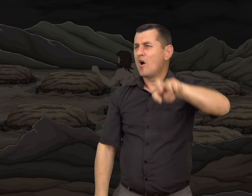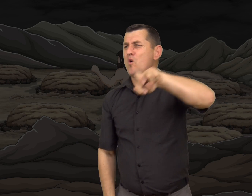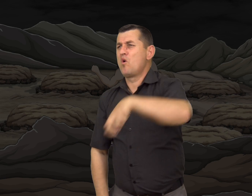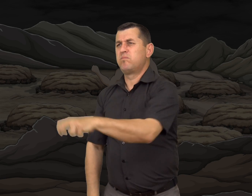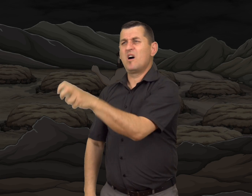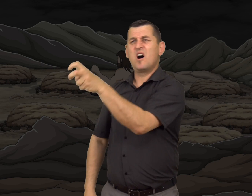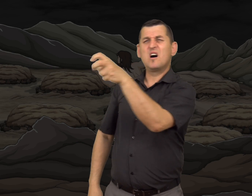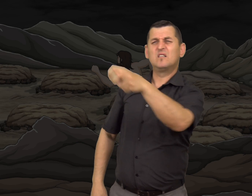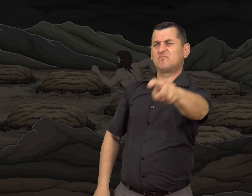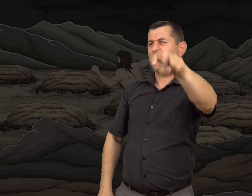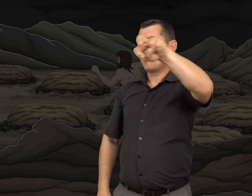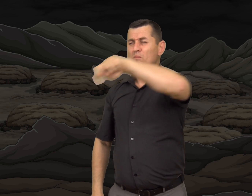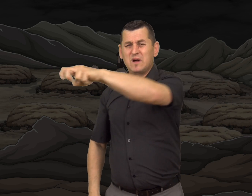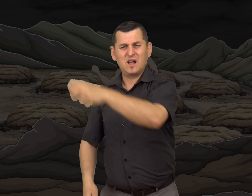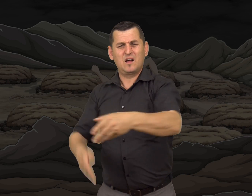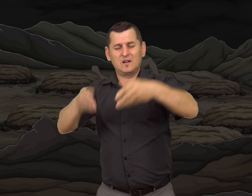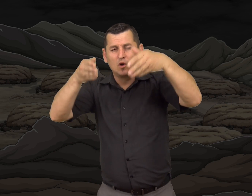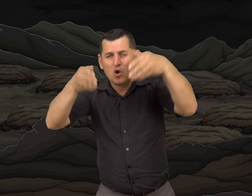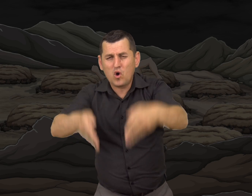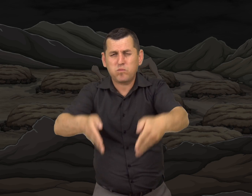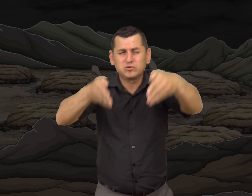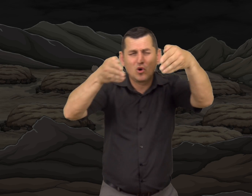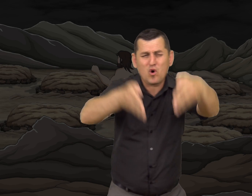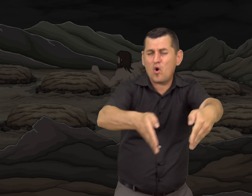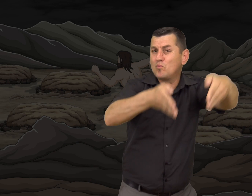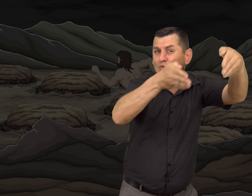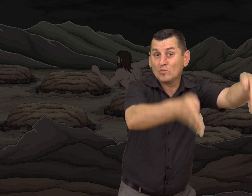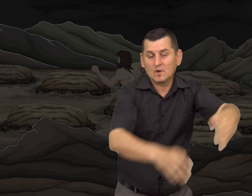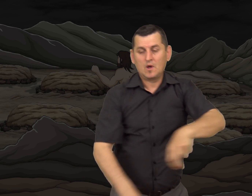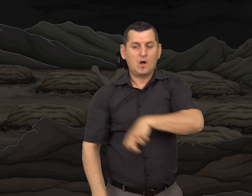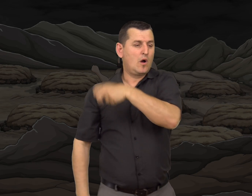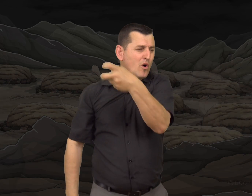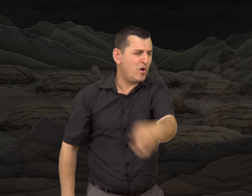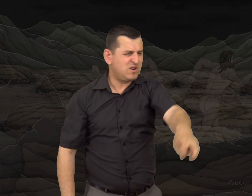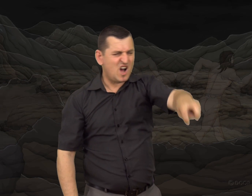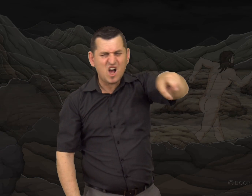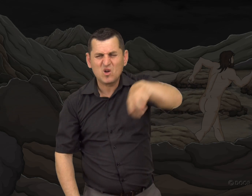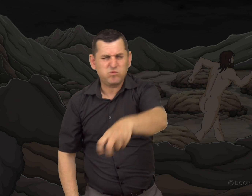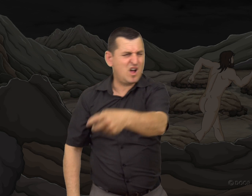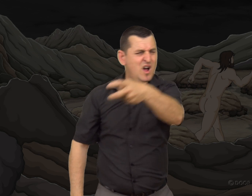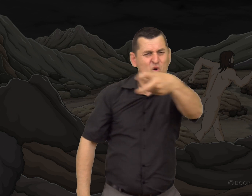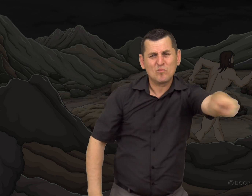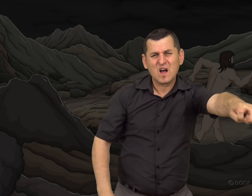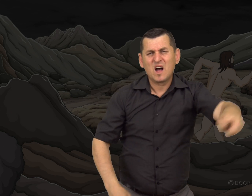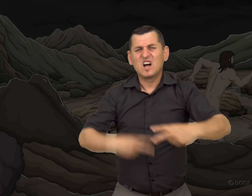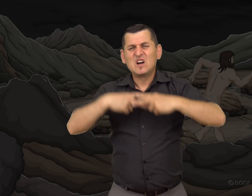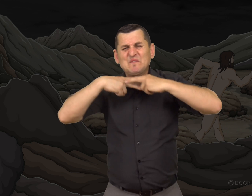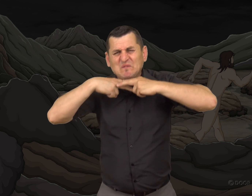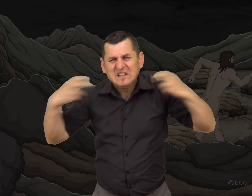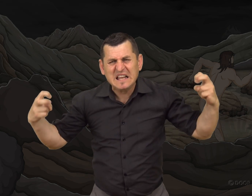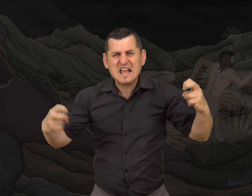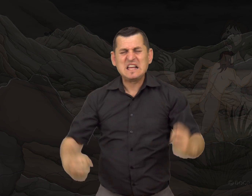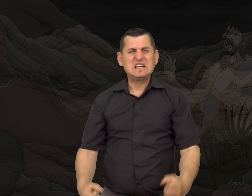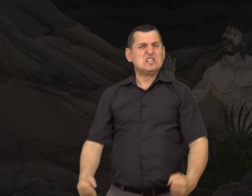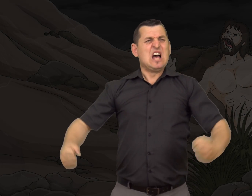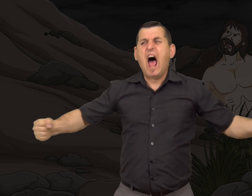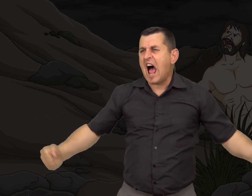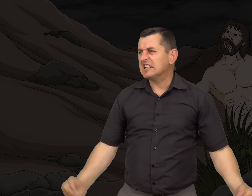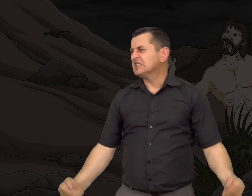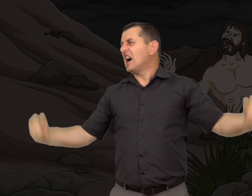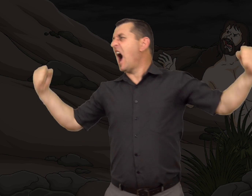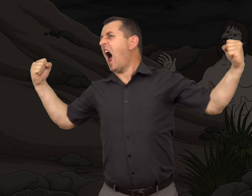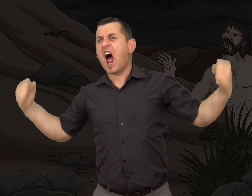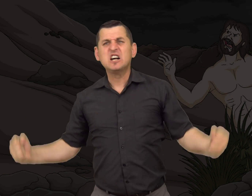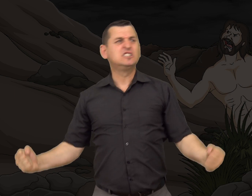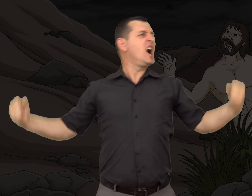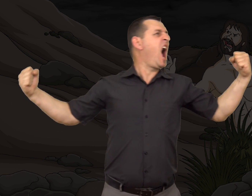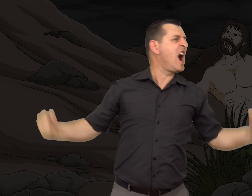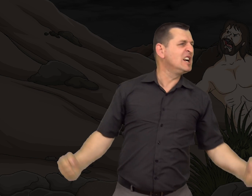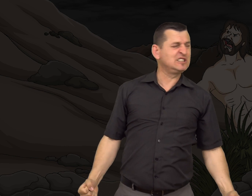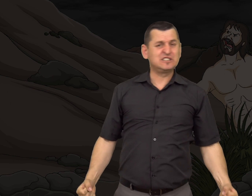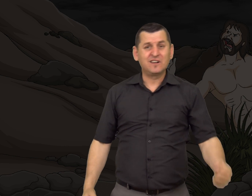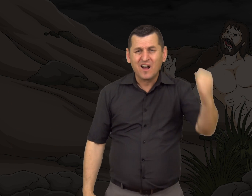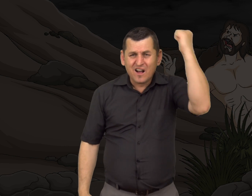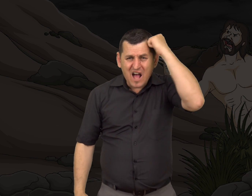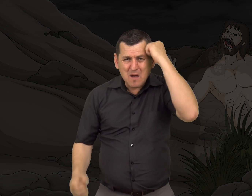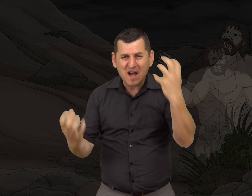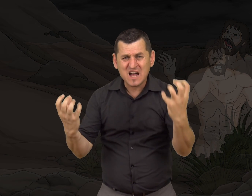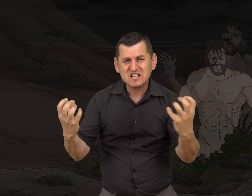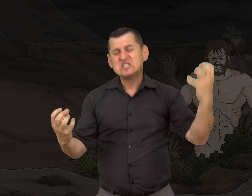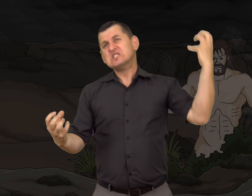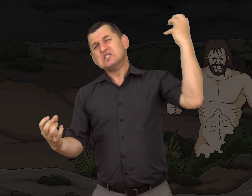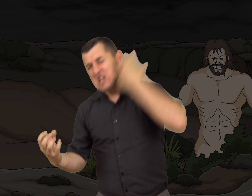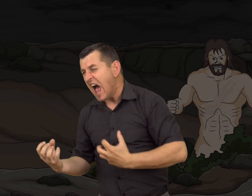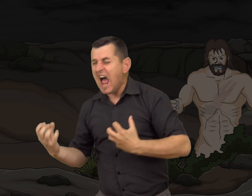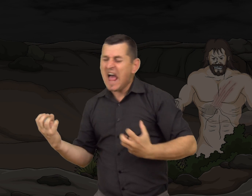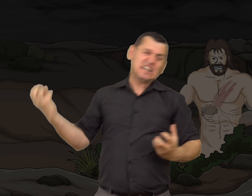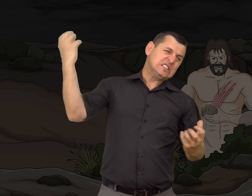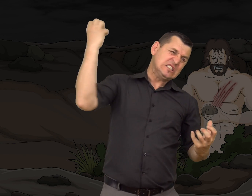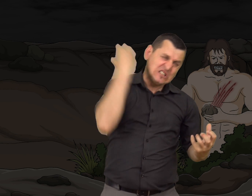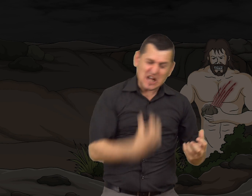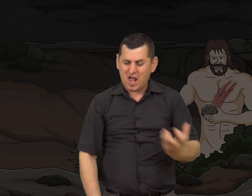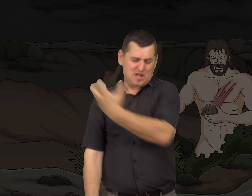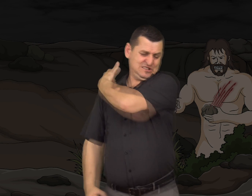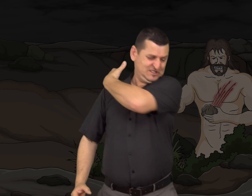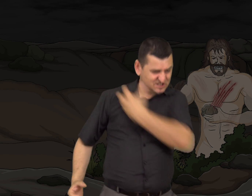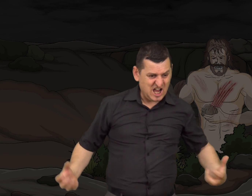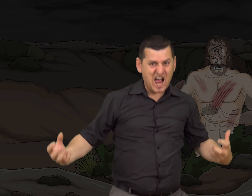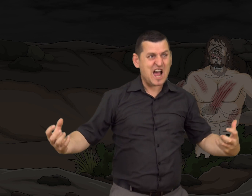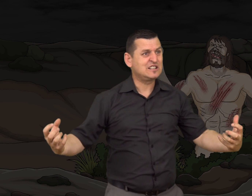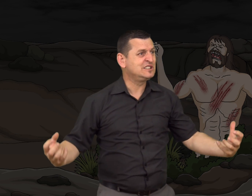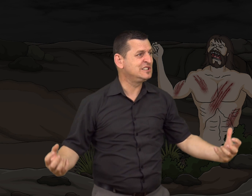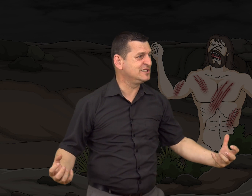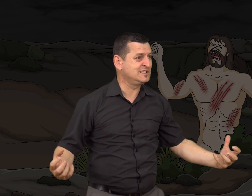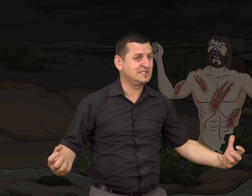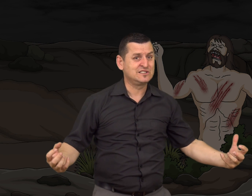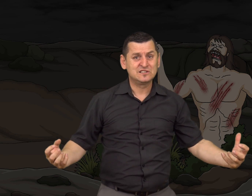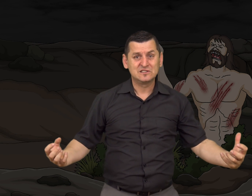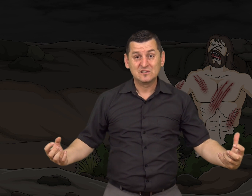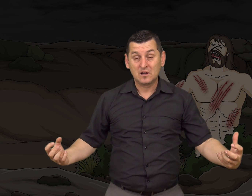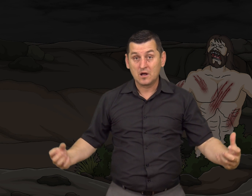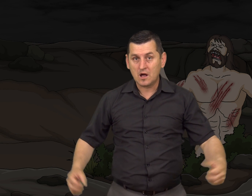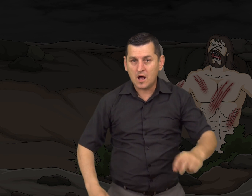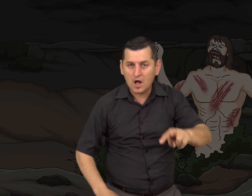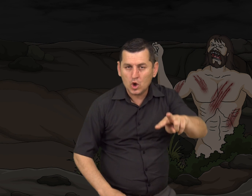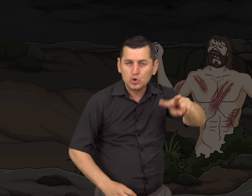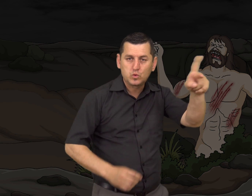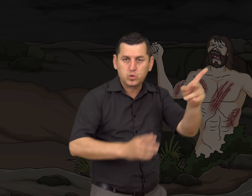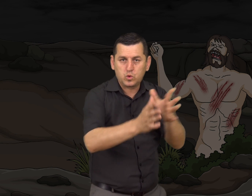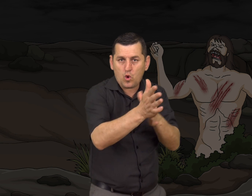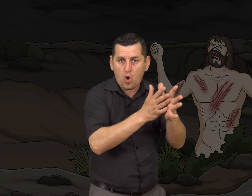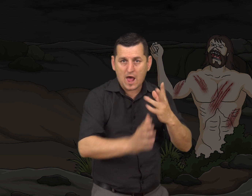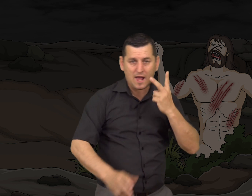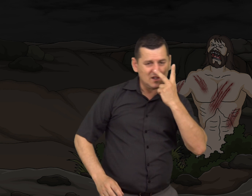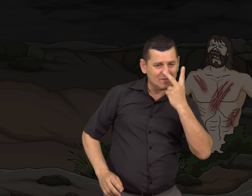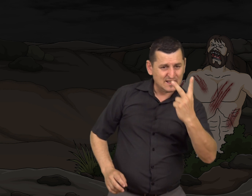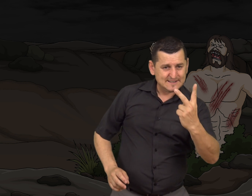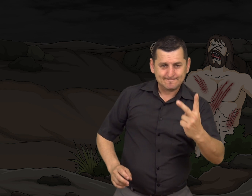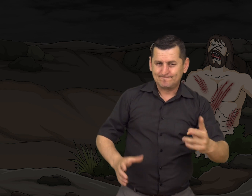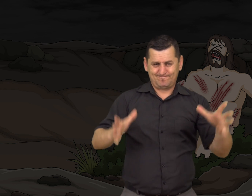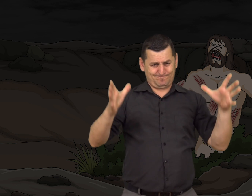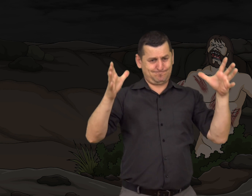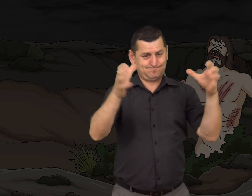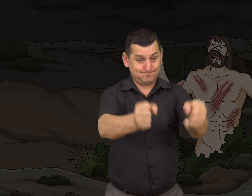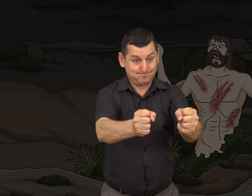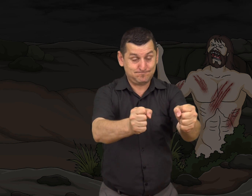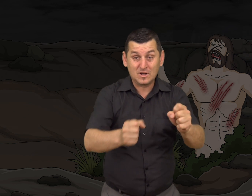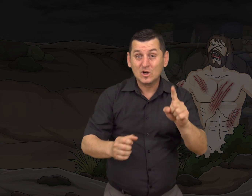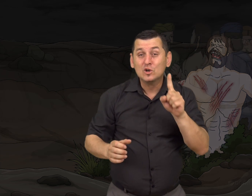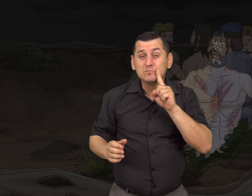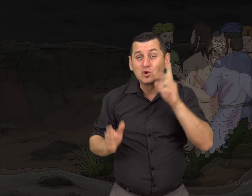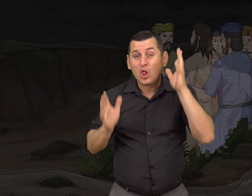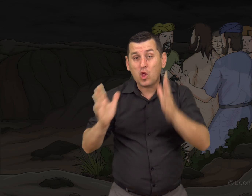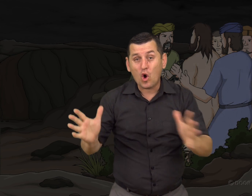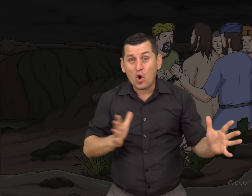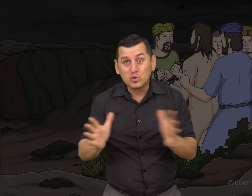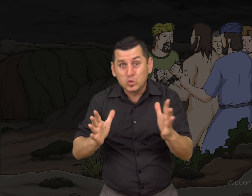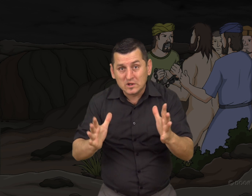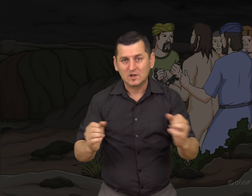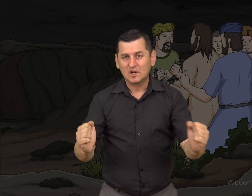This man had been living in the tombs and could no longer be restrained, even with chains.